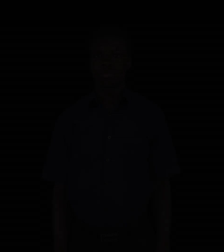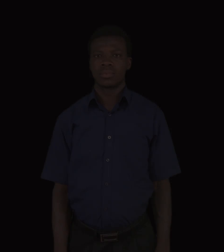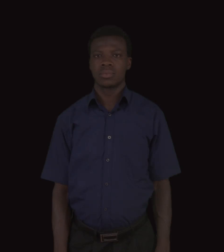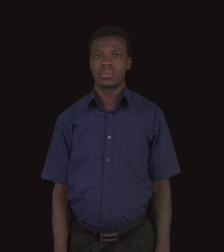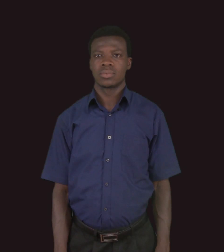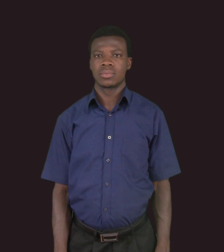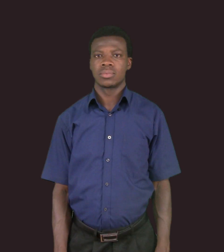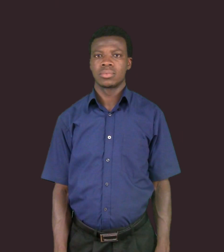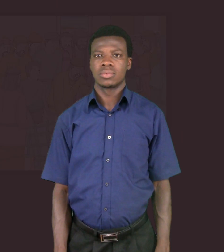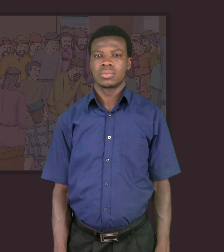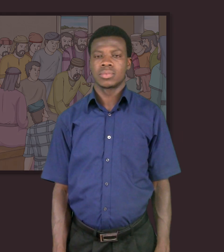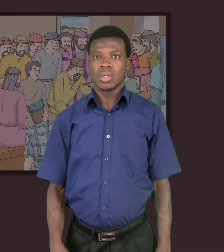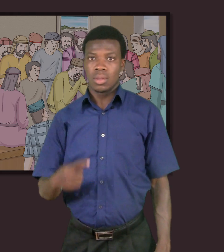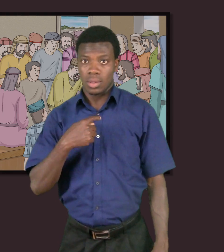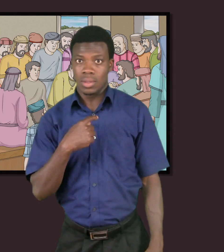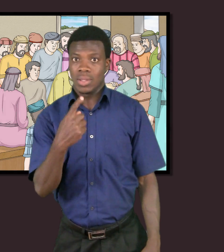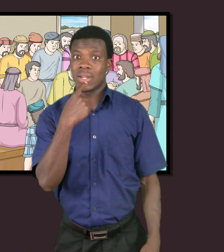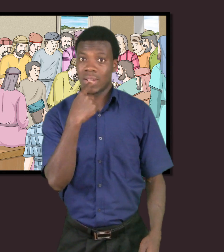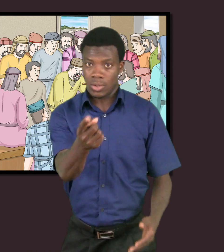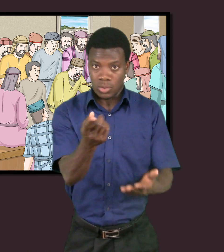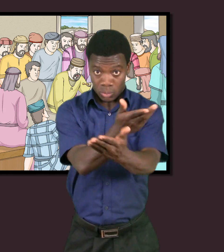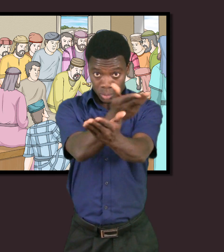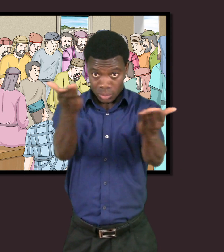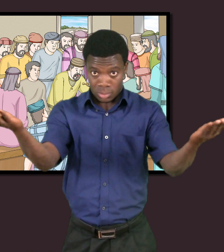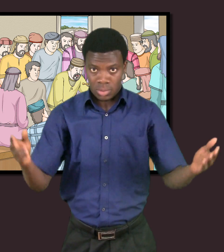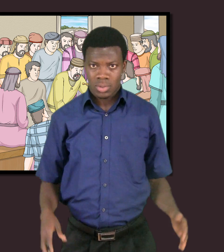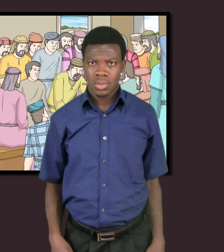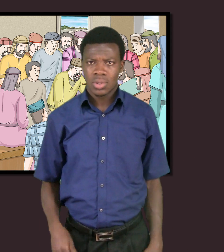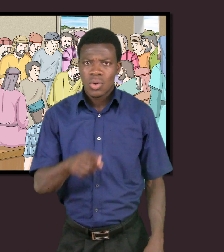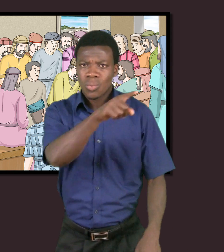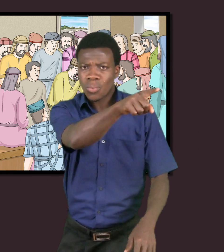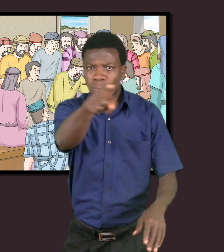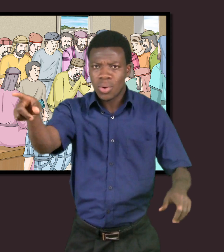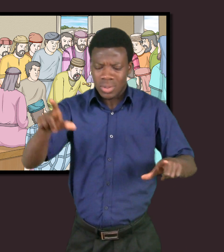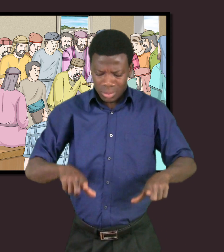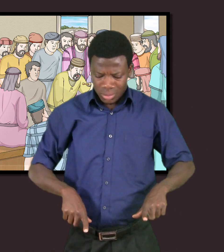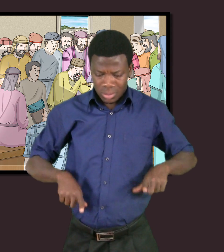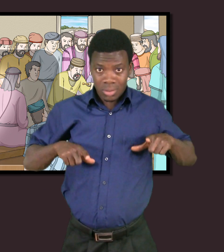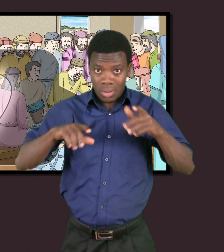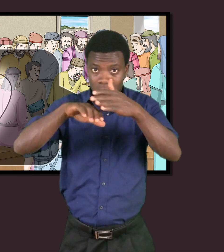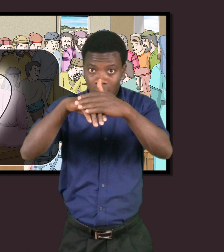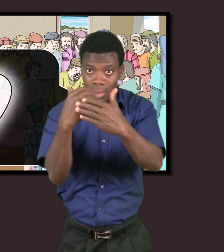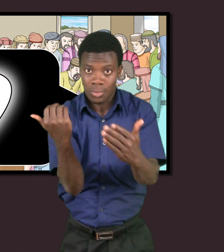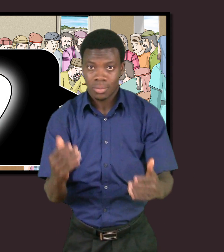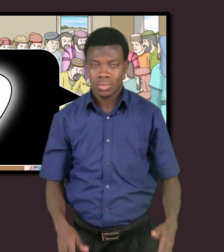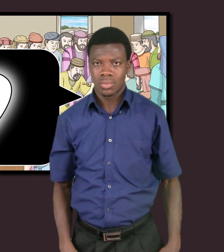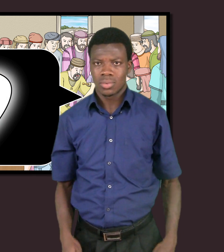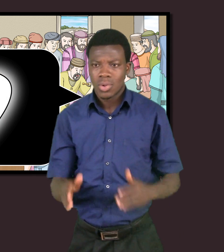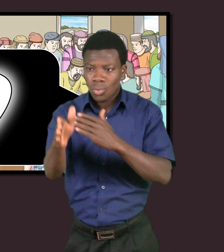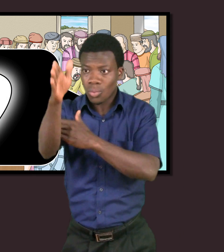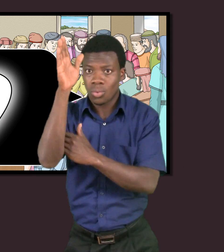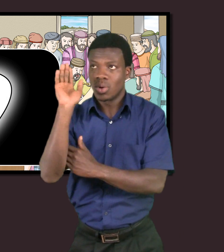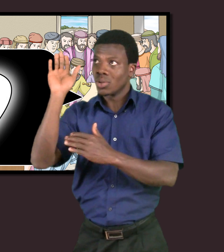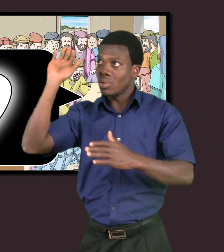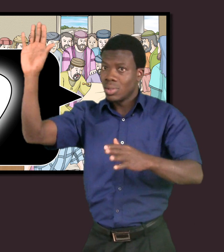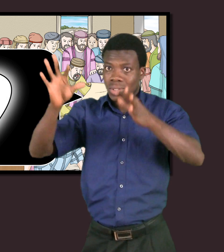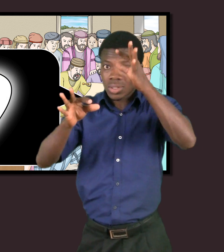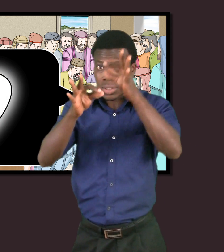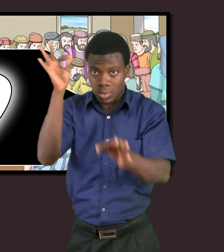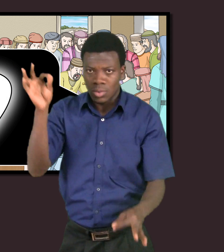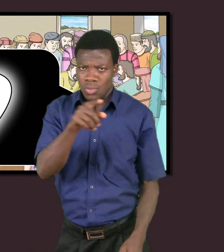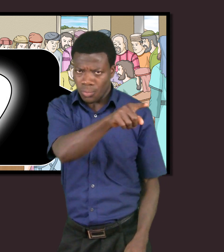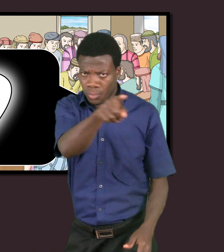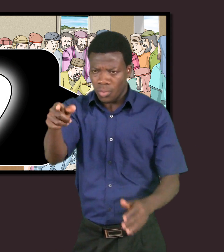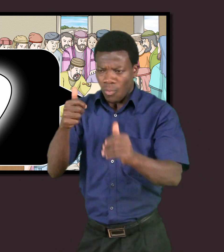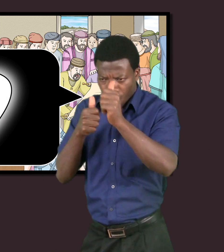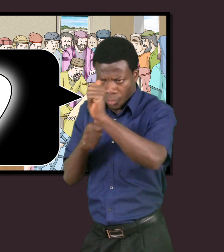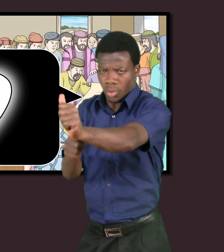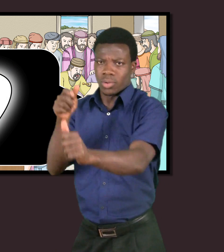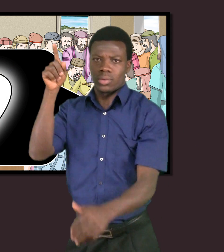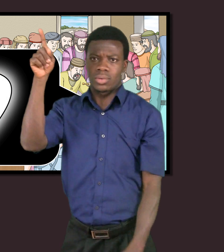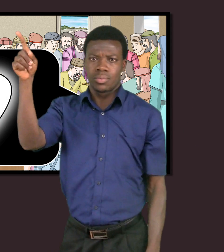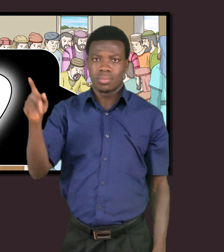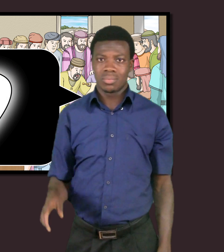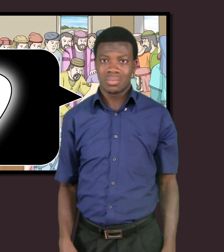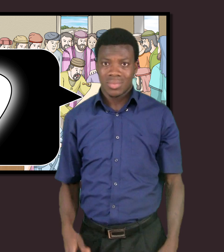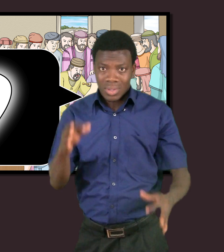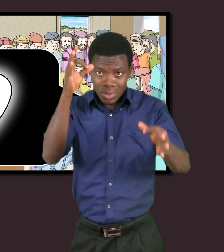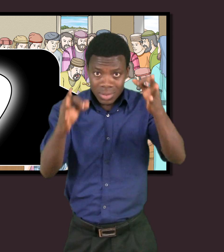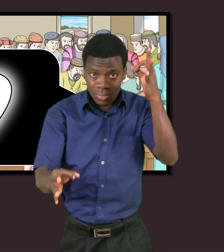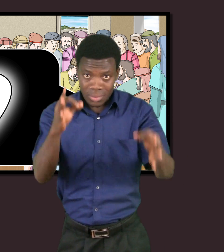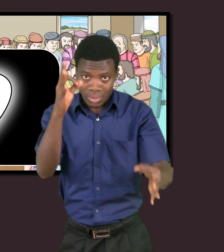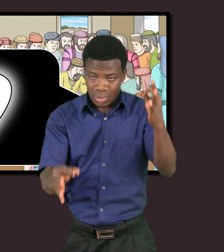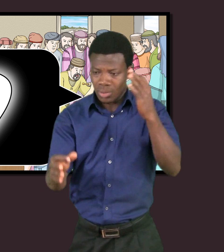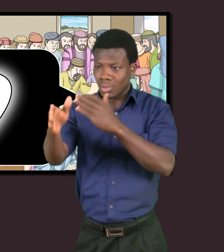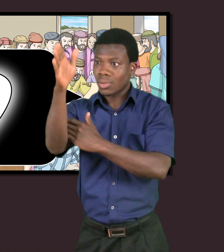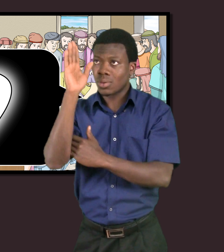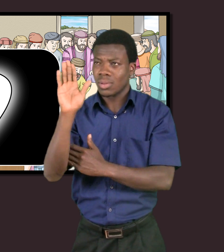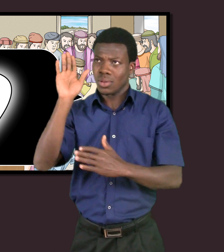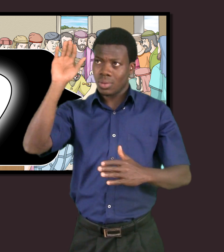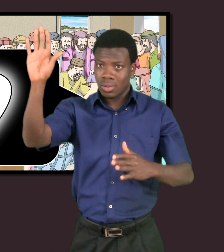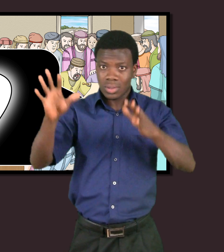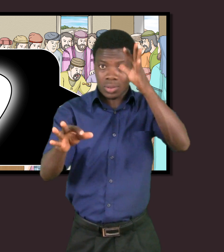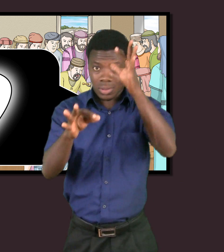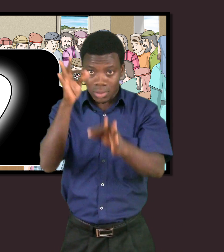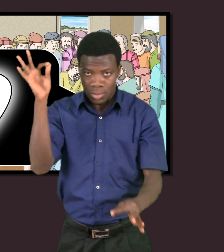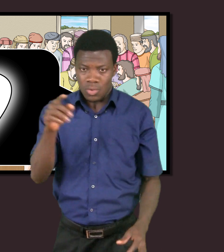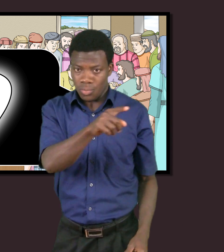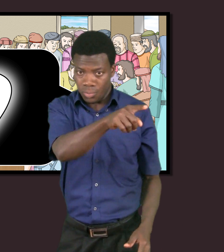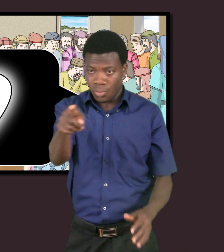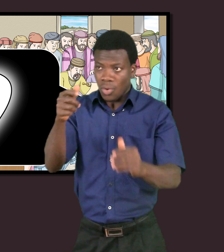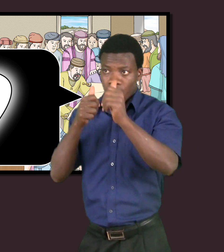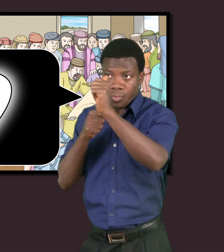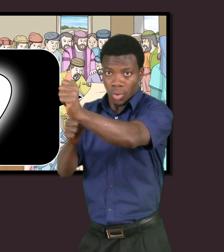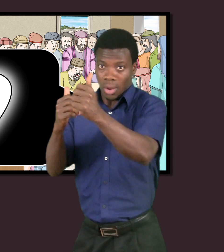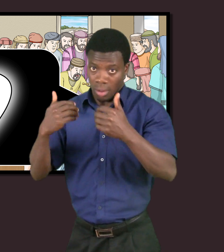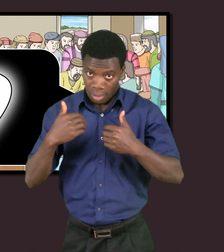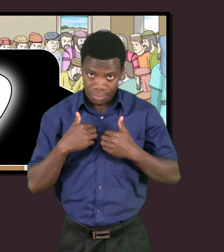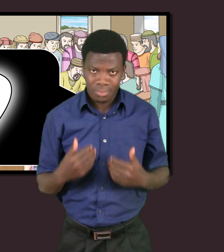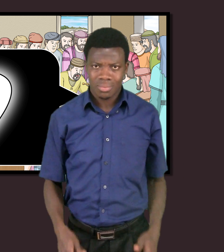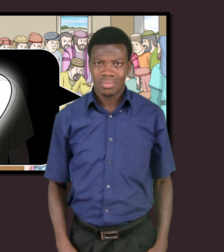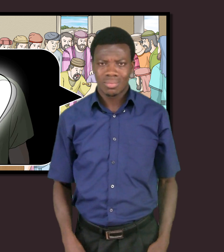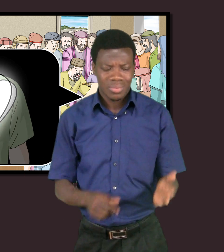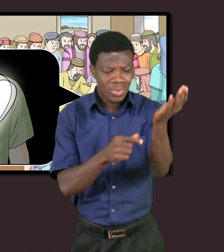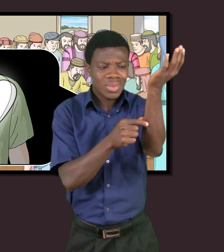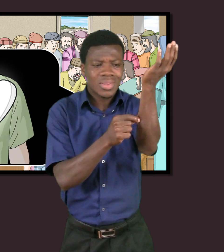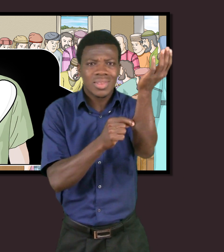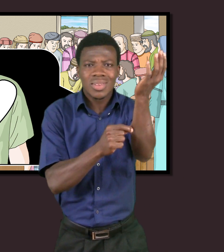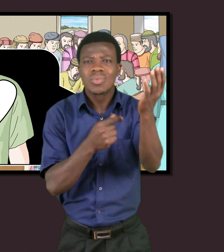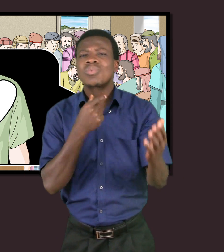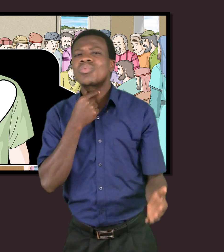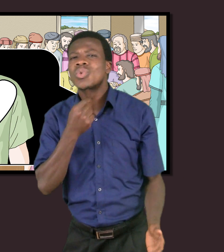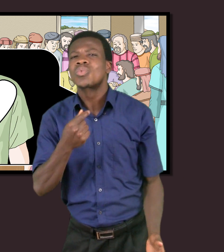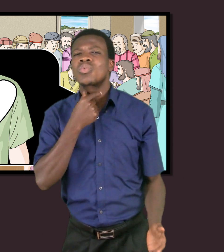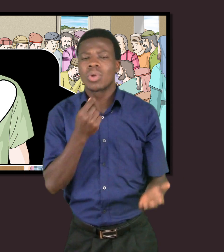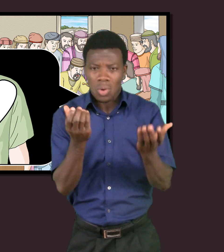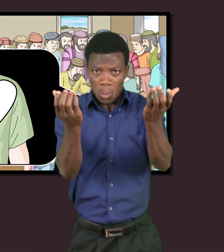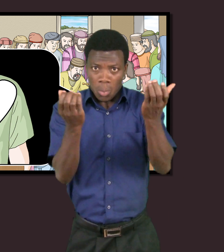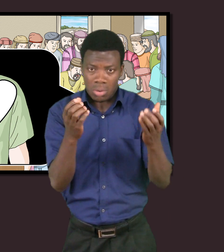So I say, walk by the Spirit, and you will not gratify the desires of the flesh.